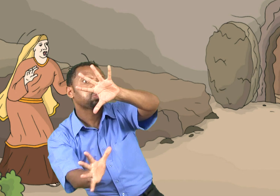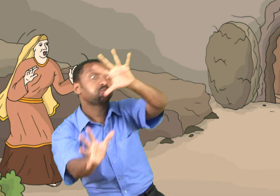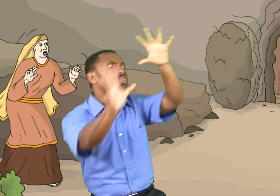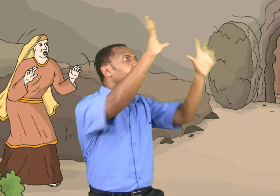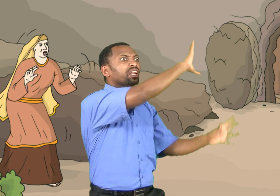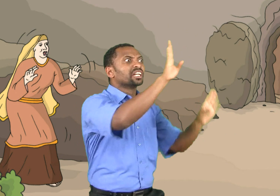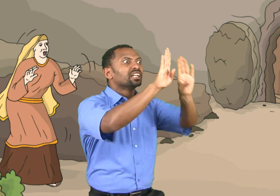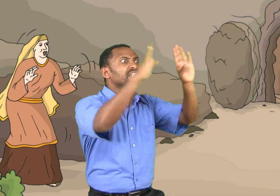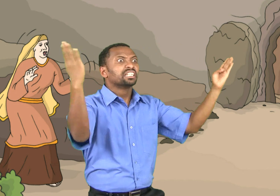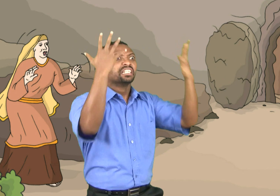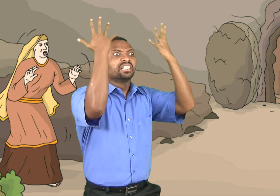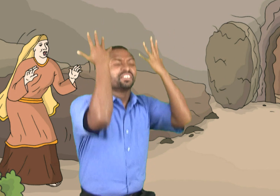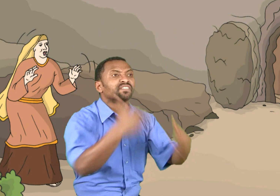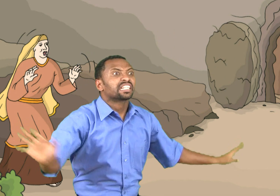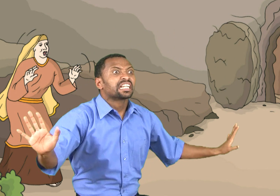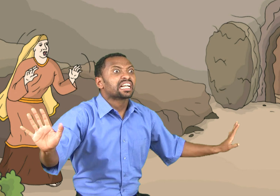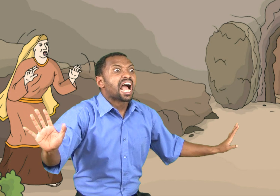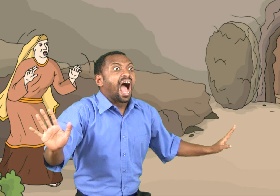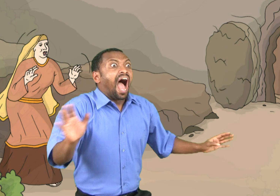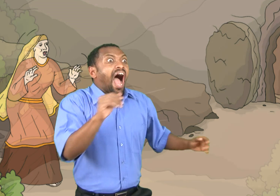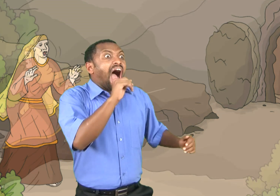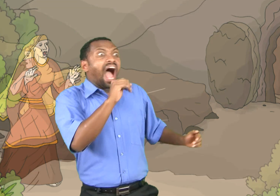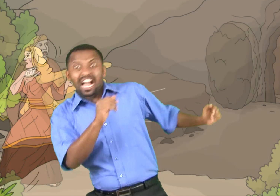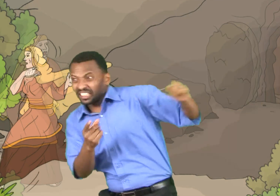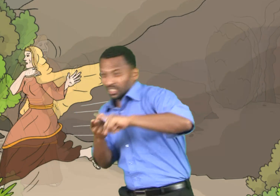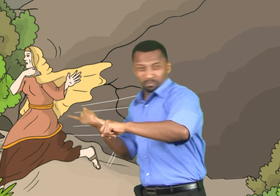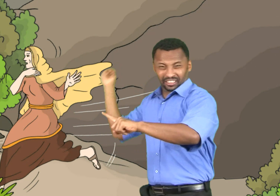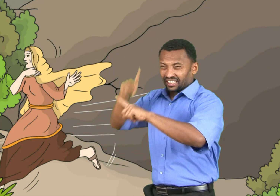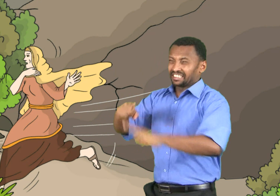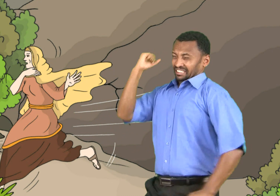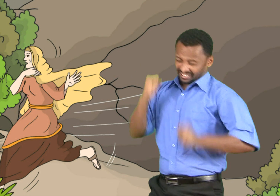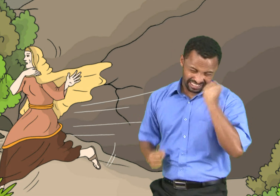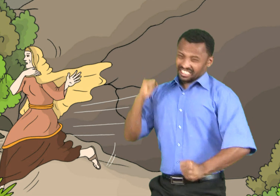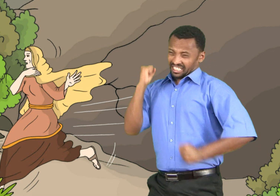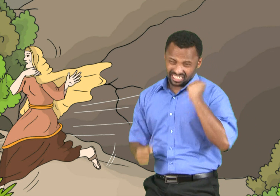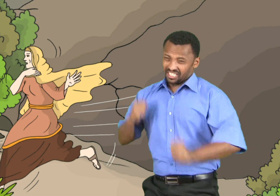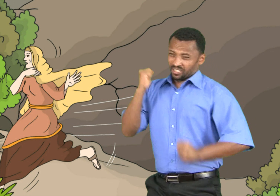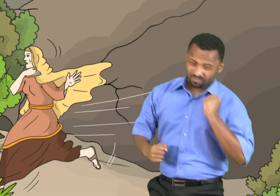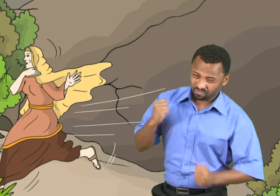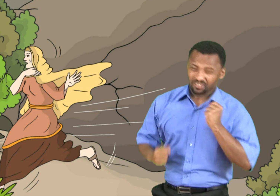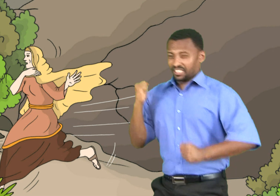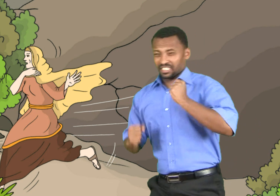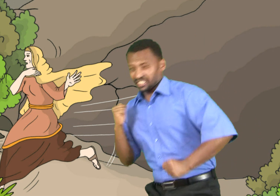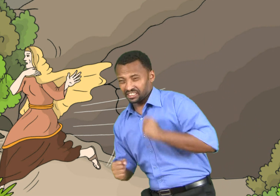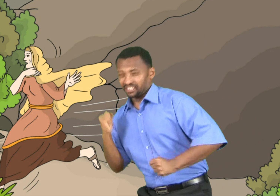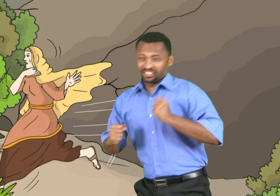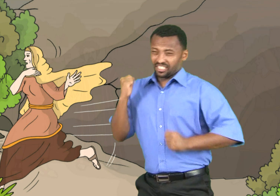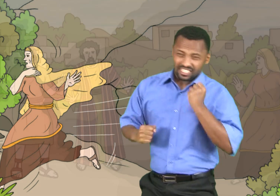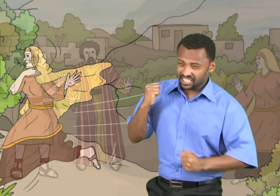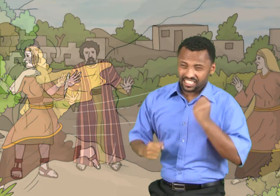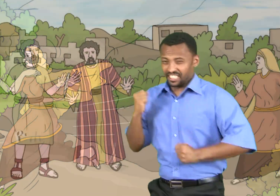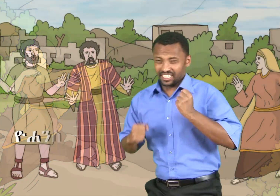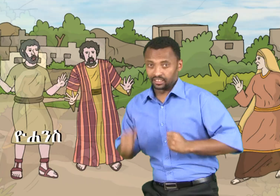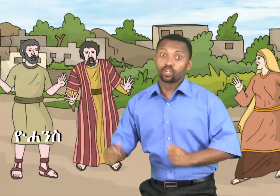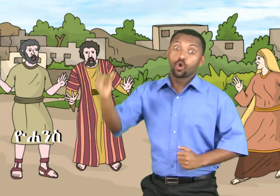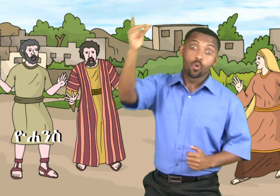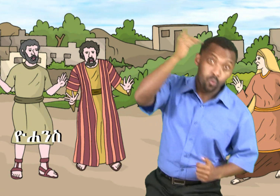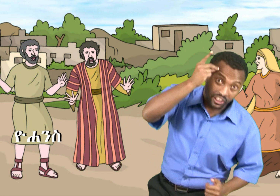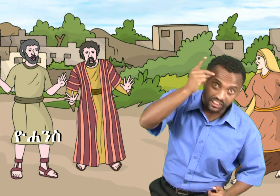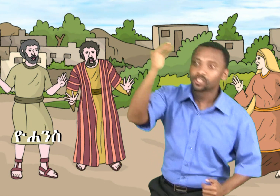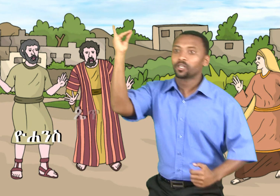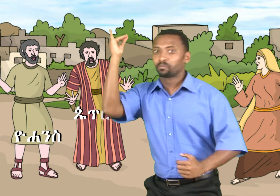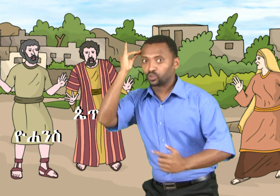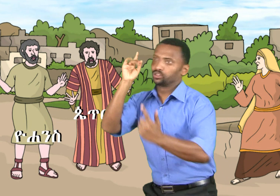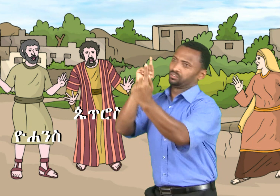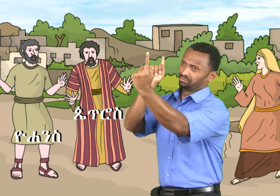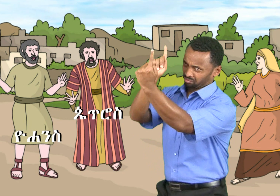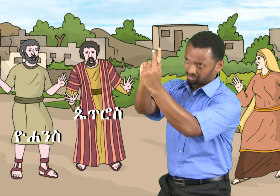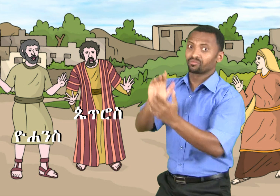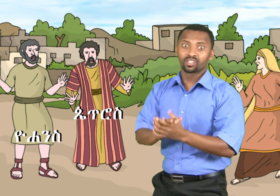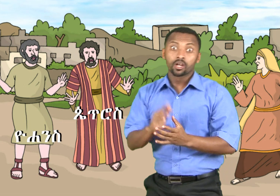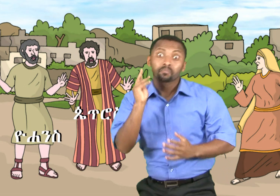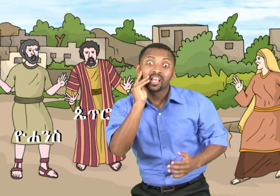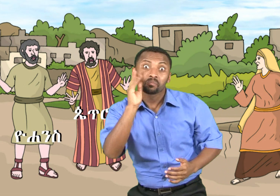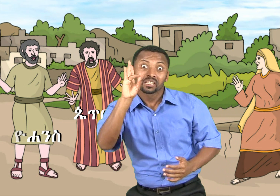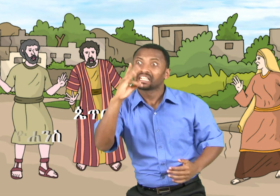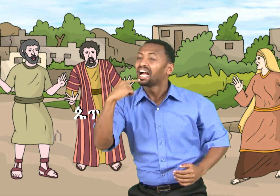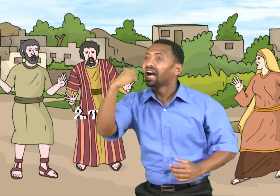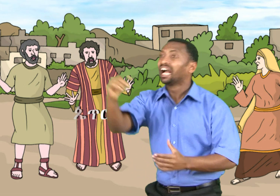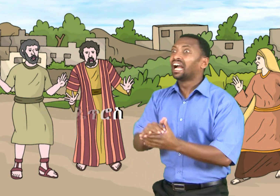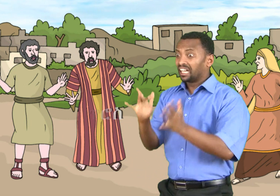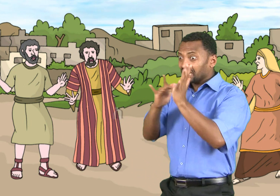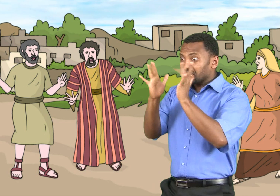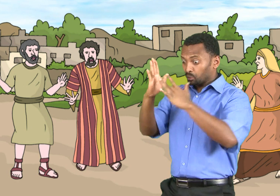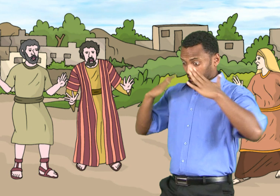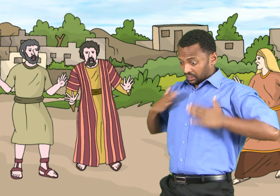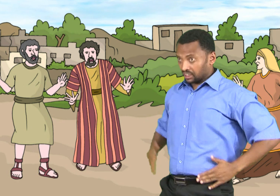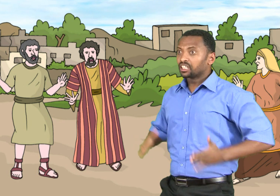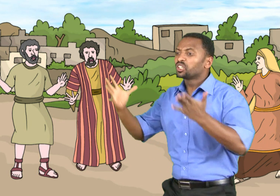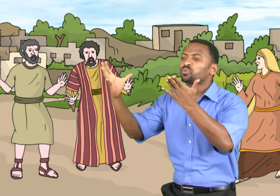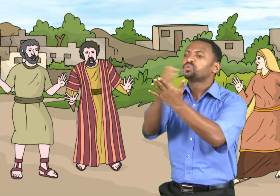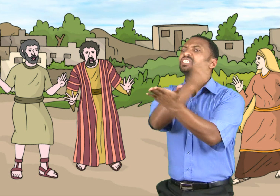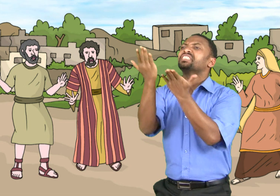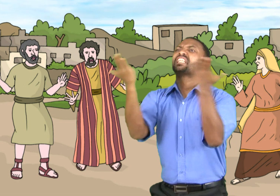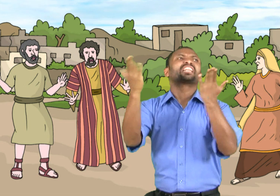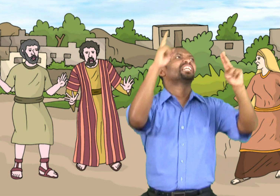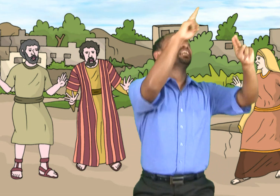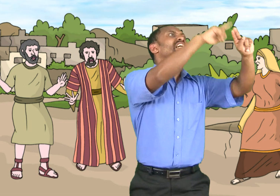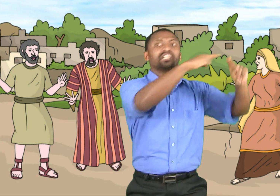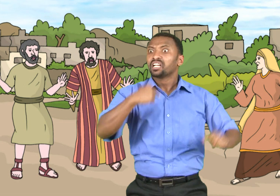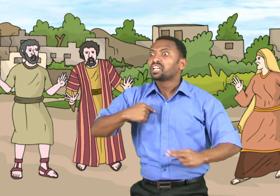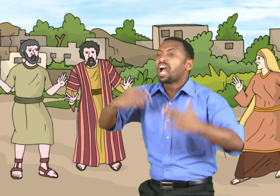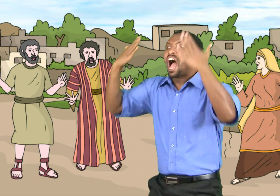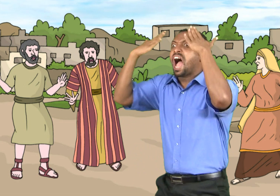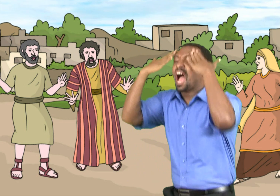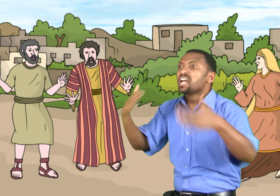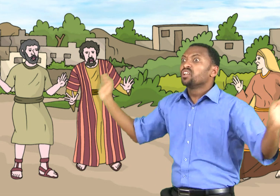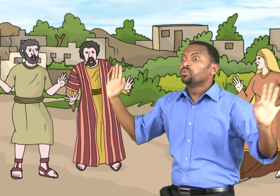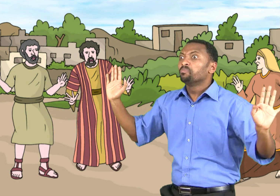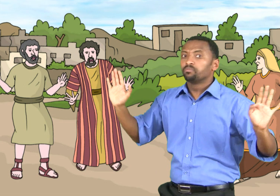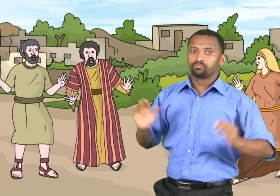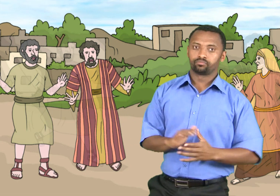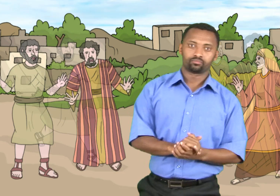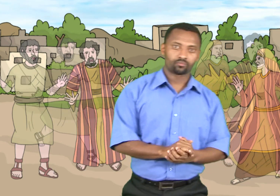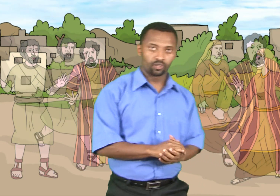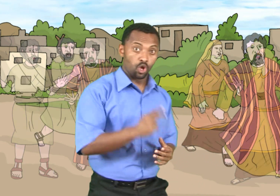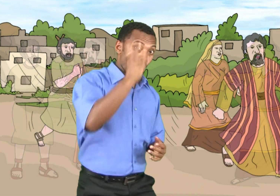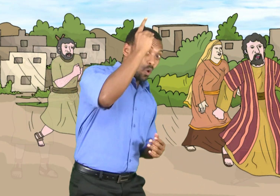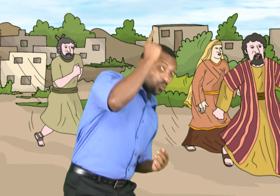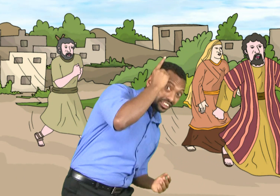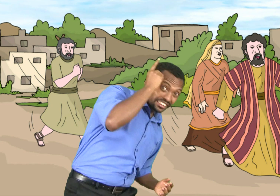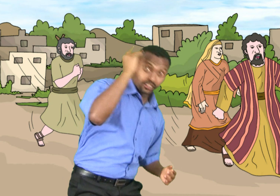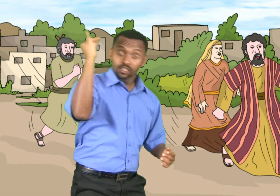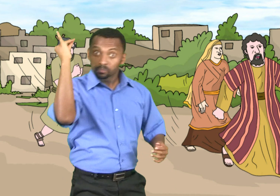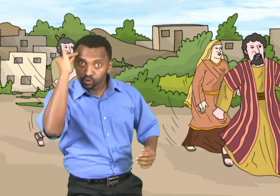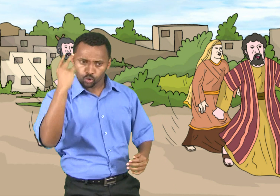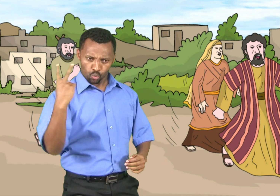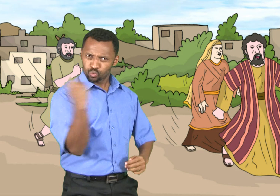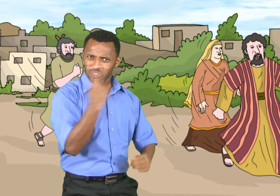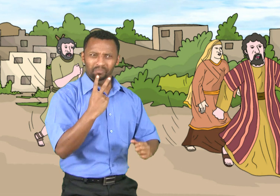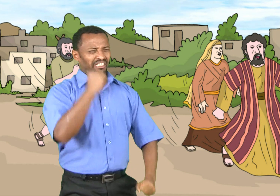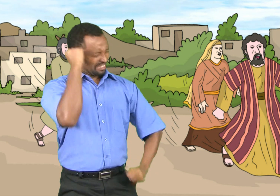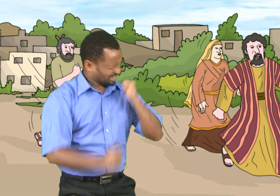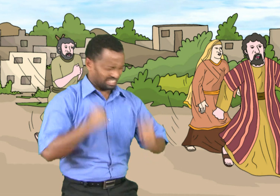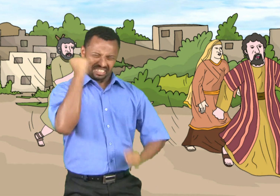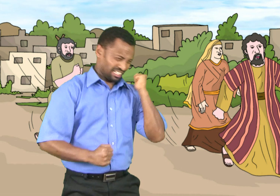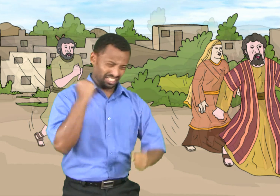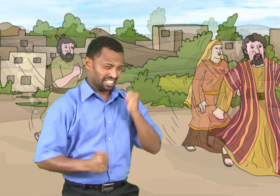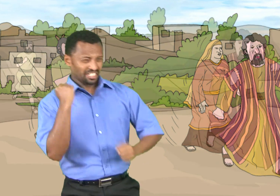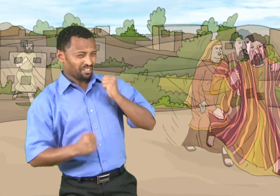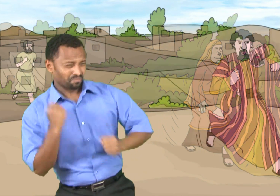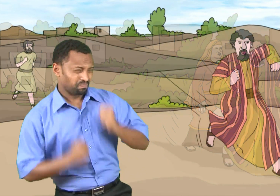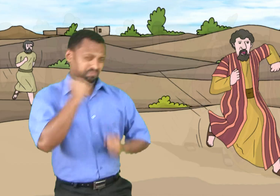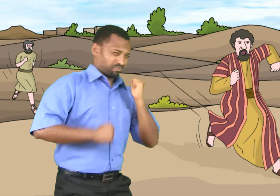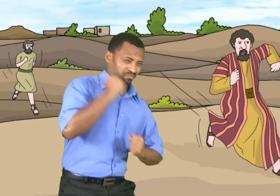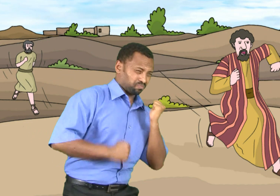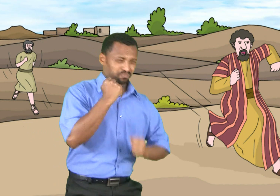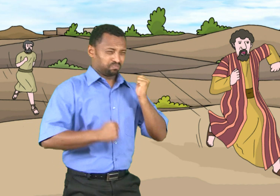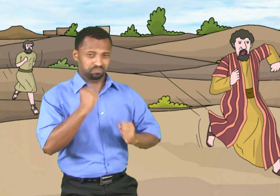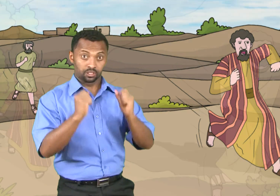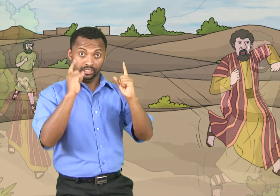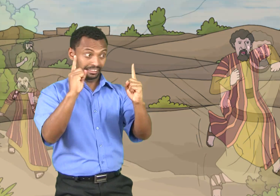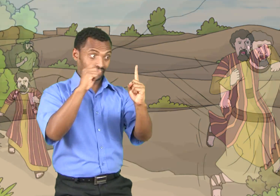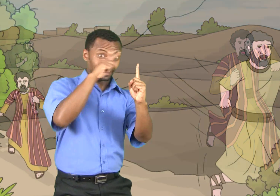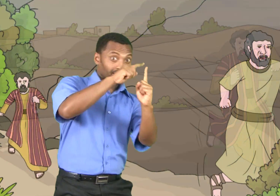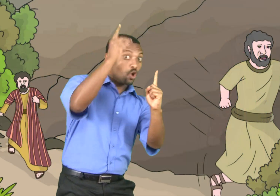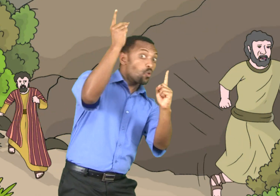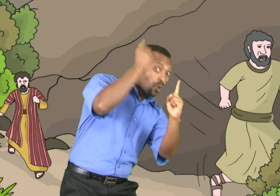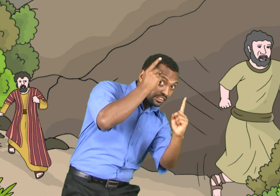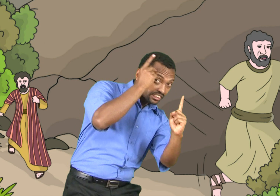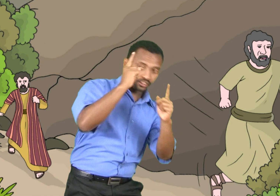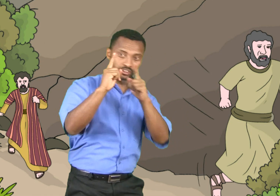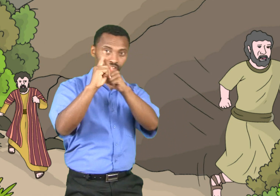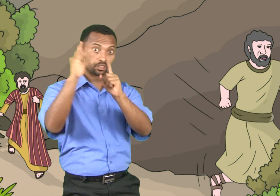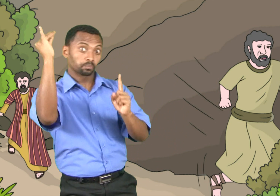So she came running to Simon Peter and the other disciple, the one whom Jesus loved. “They have taken the Lord out of the tomb,” she said, “and we do not know where they have put Him!” Then Peter and the other disciple set out for the tomb.